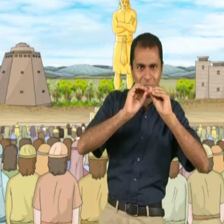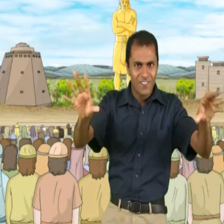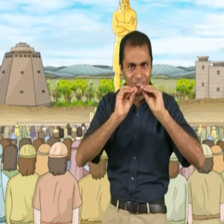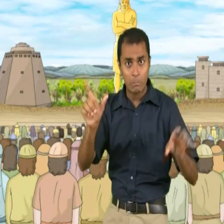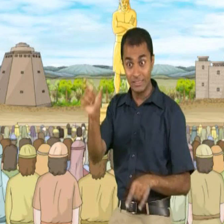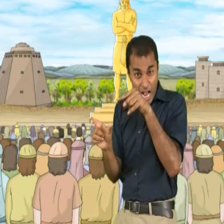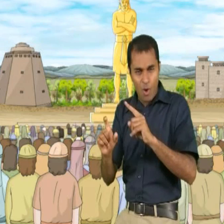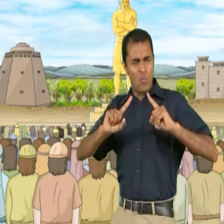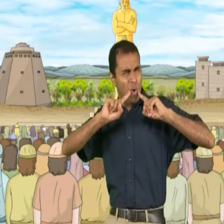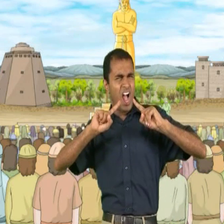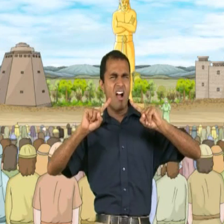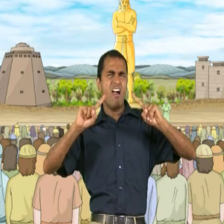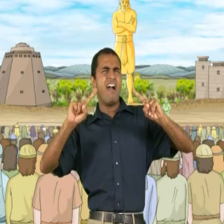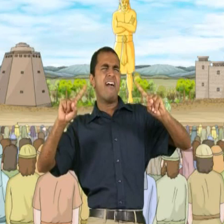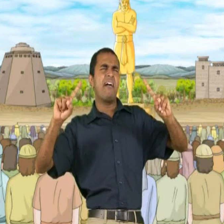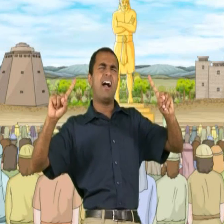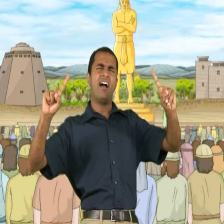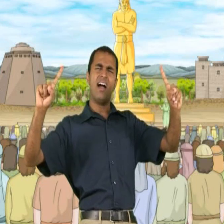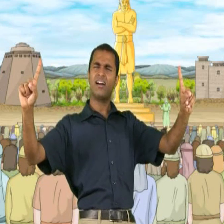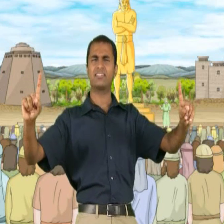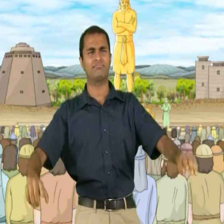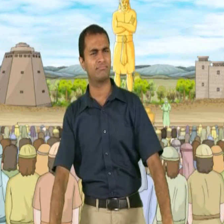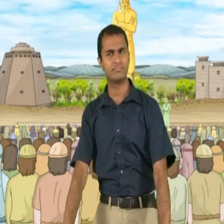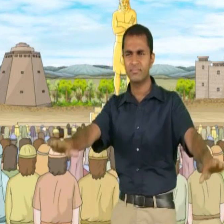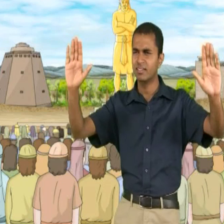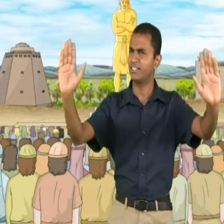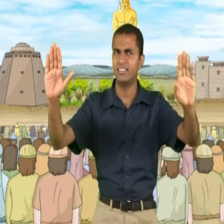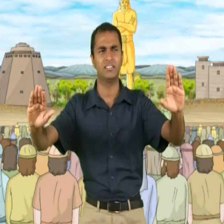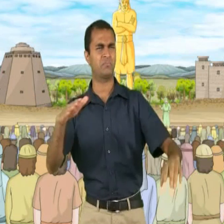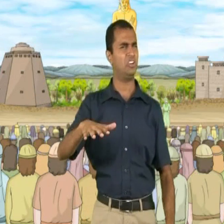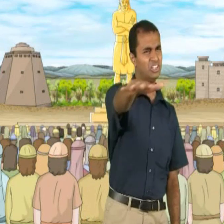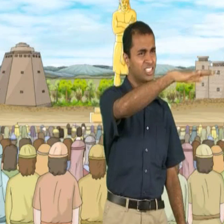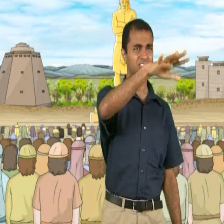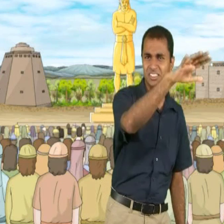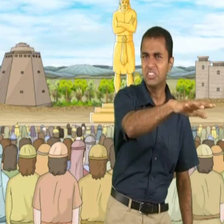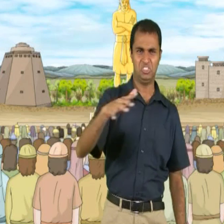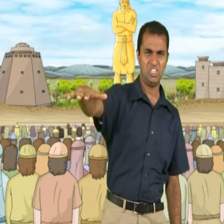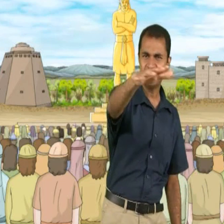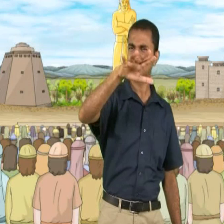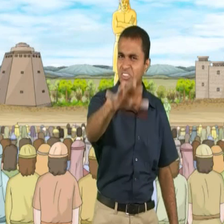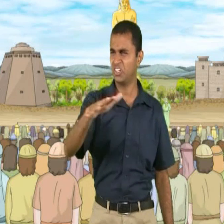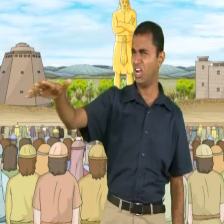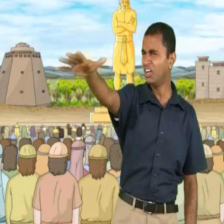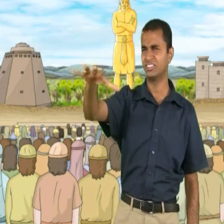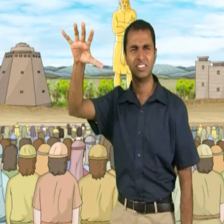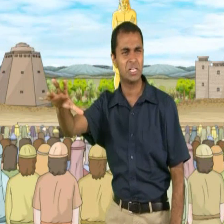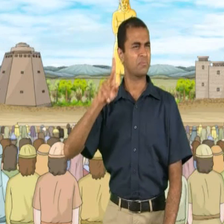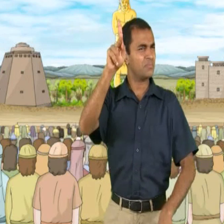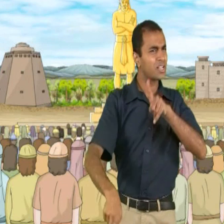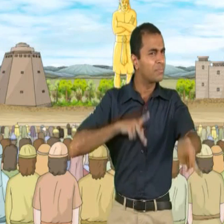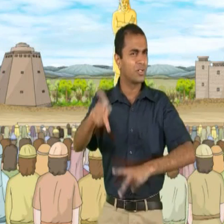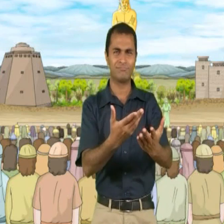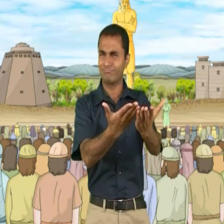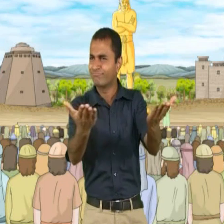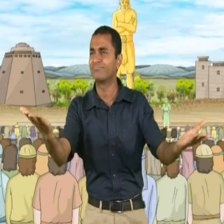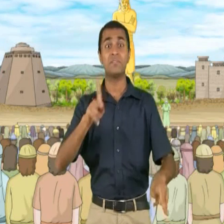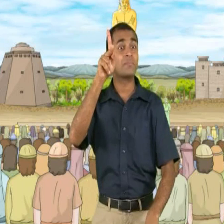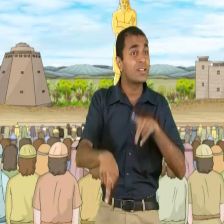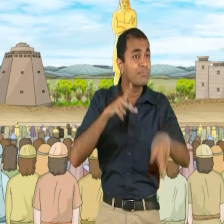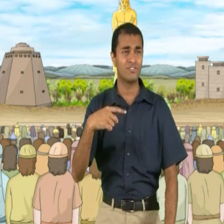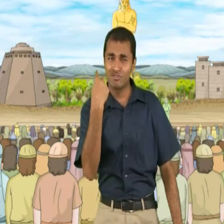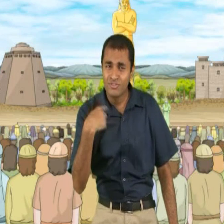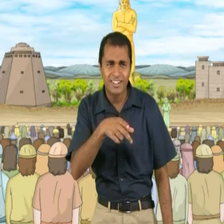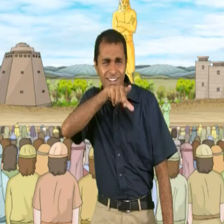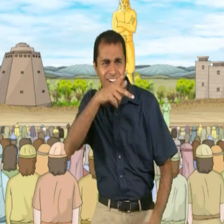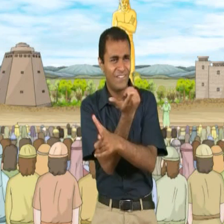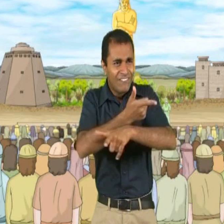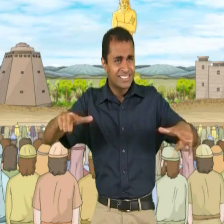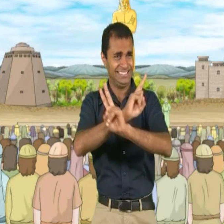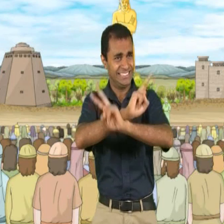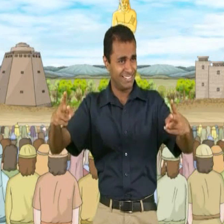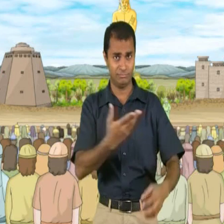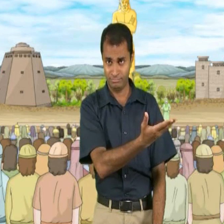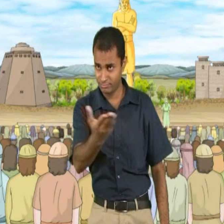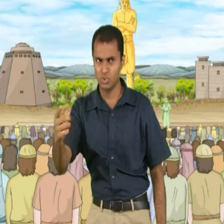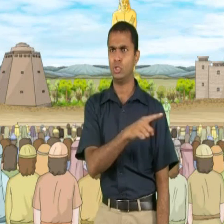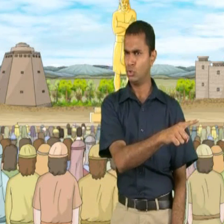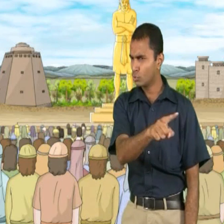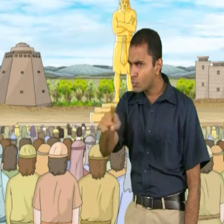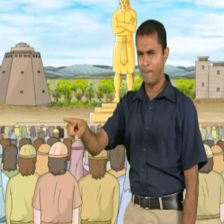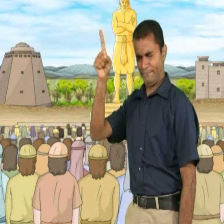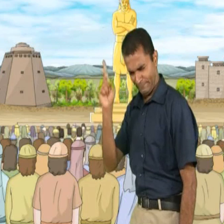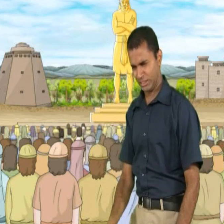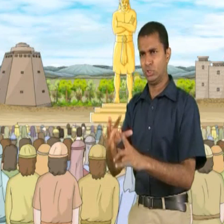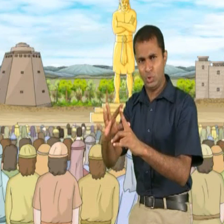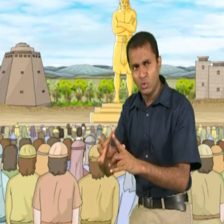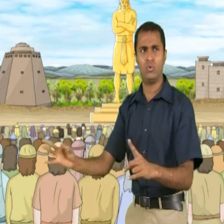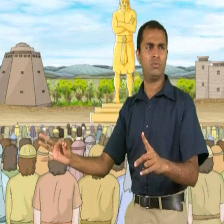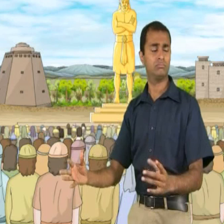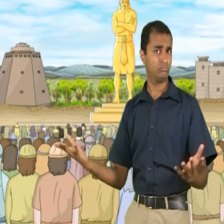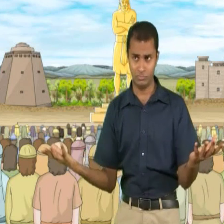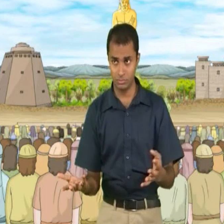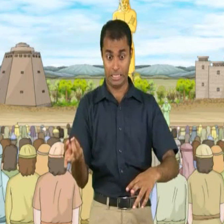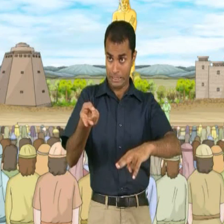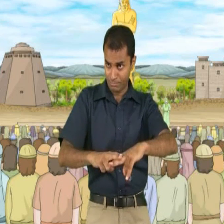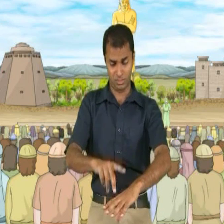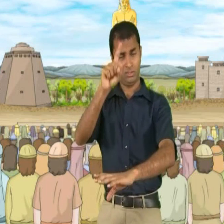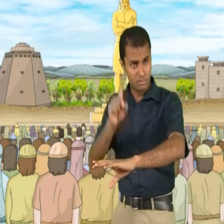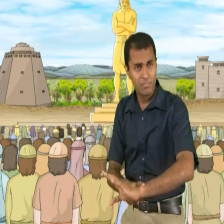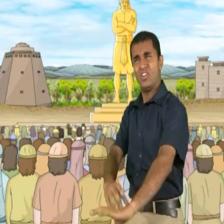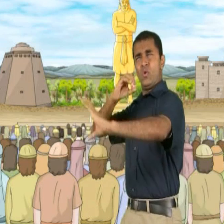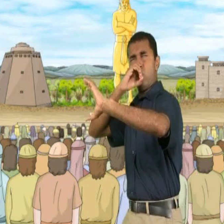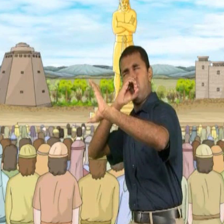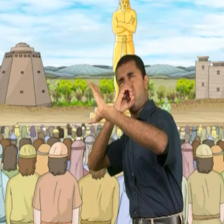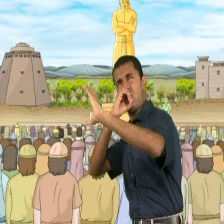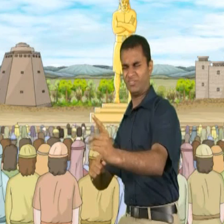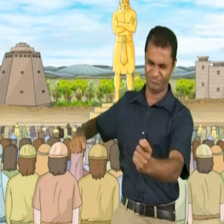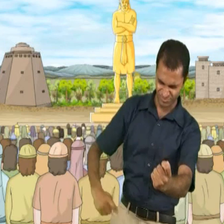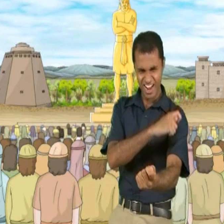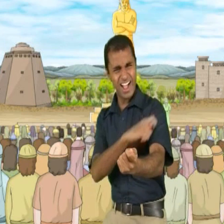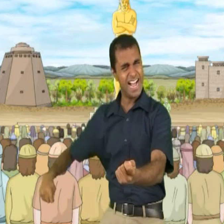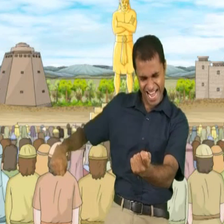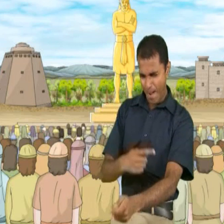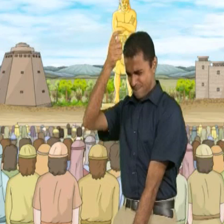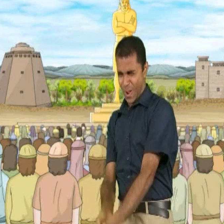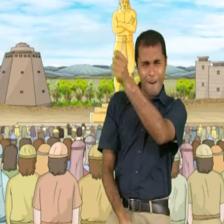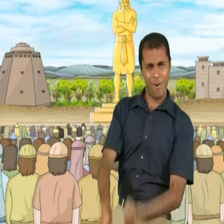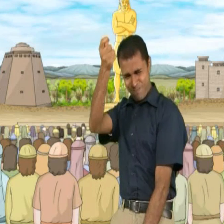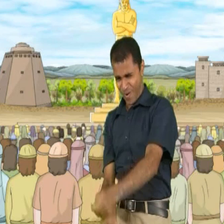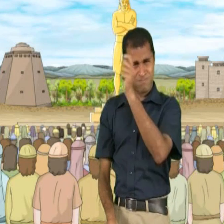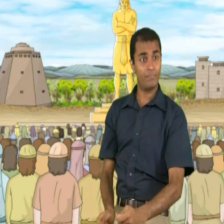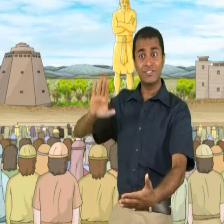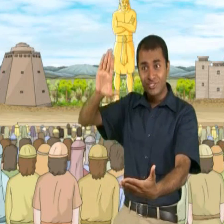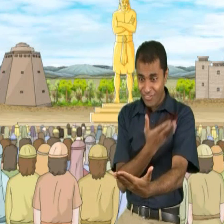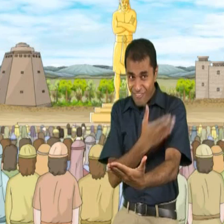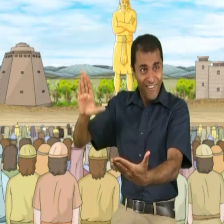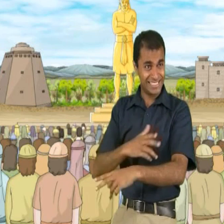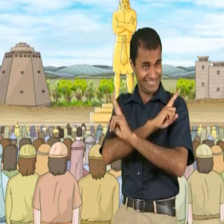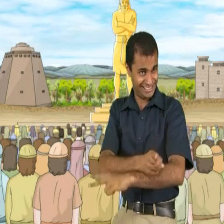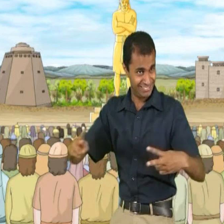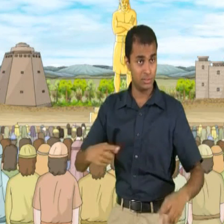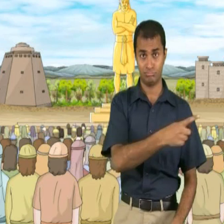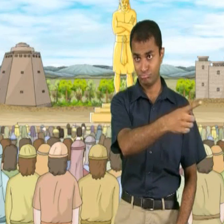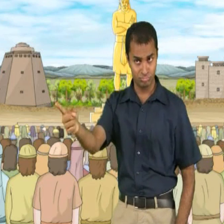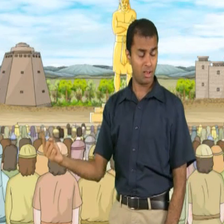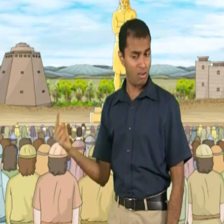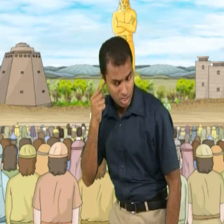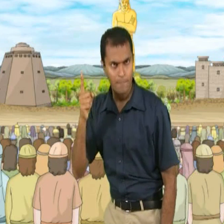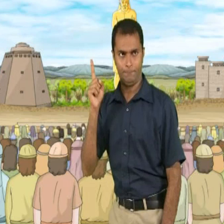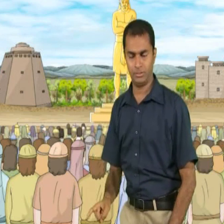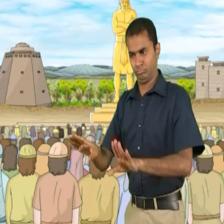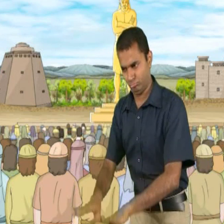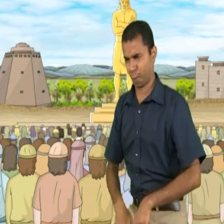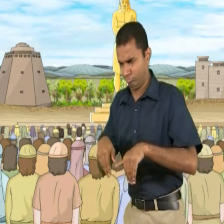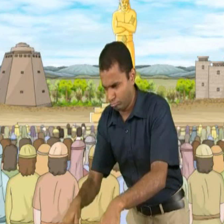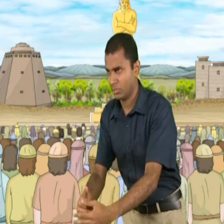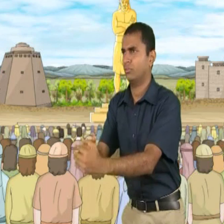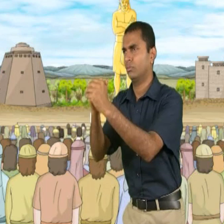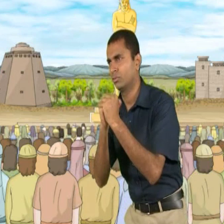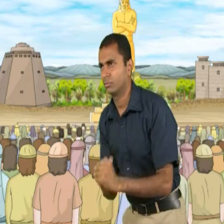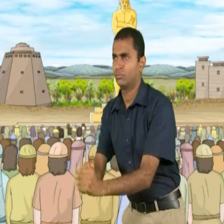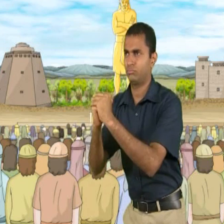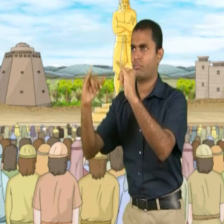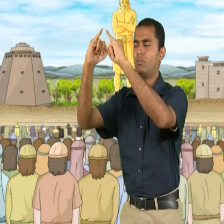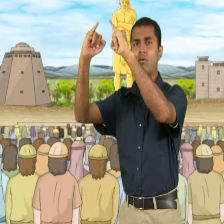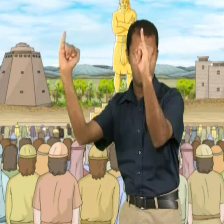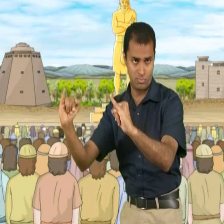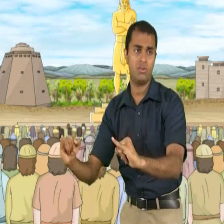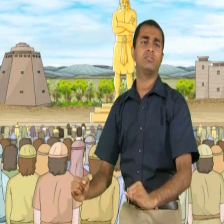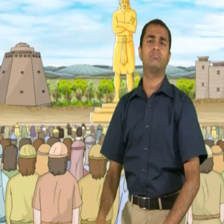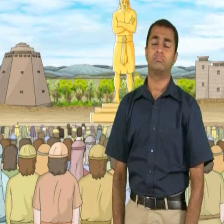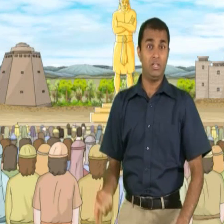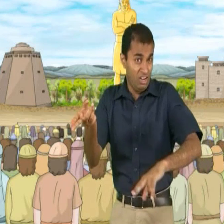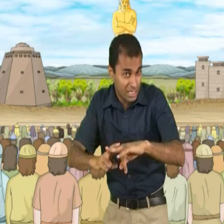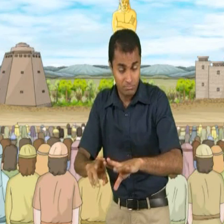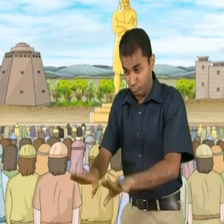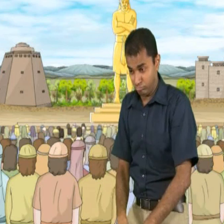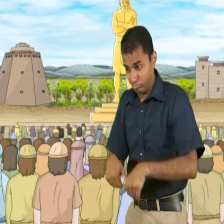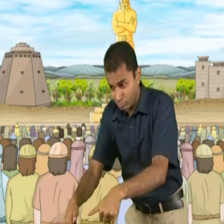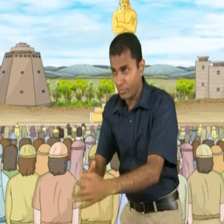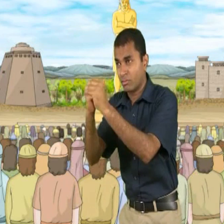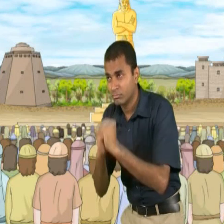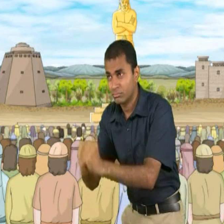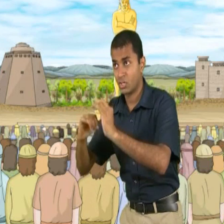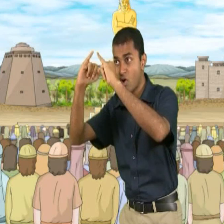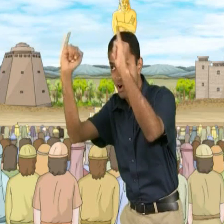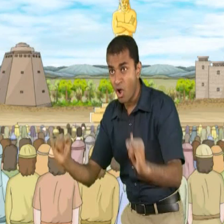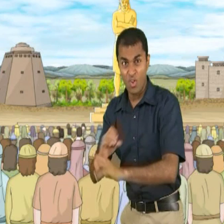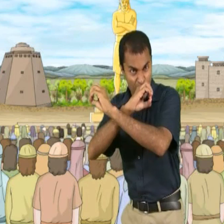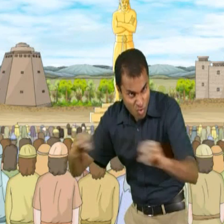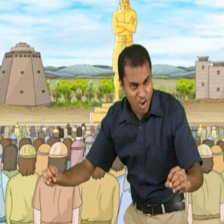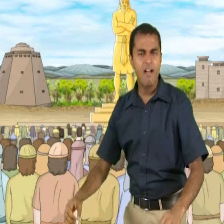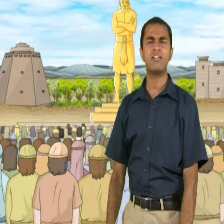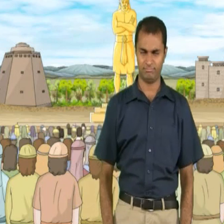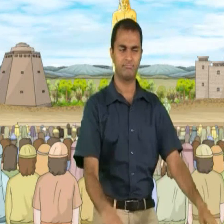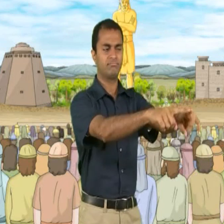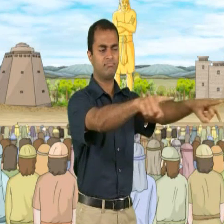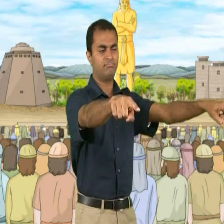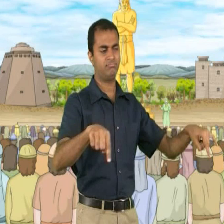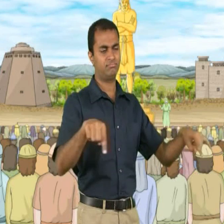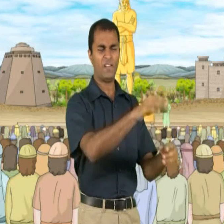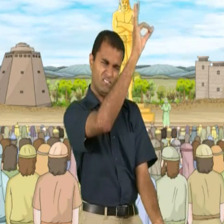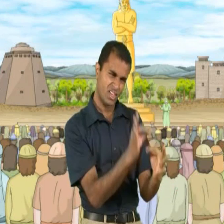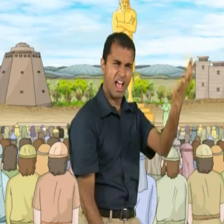Then the herald loudly proclaimed, “O people of every nation and language, this is what you are commanded: As soon as you hear the sound of the horn, flute, zither, lyre, harp, pipes, and all kinds of music, you must fall down and worship the golden statue that King Nebuchadnezzar has set up.